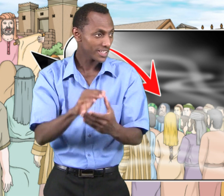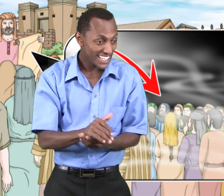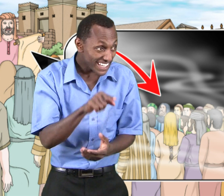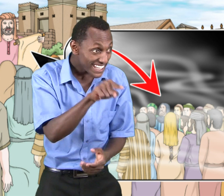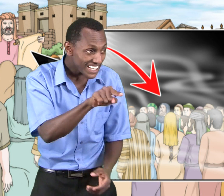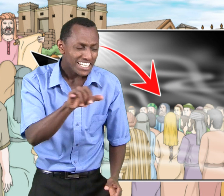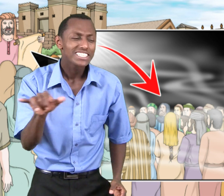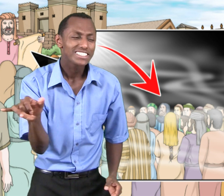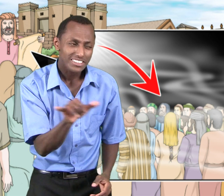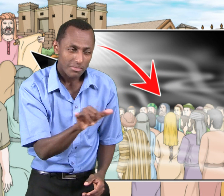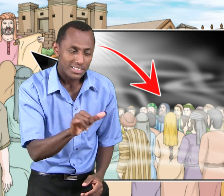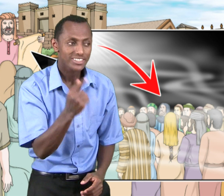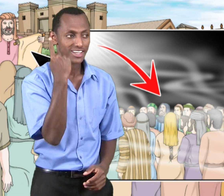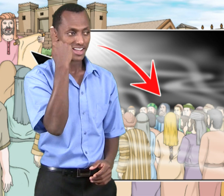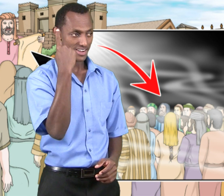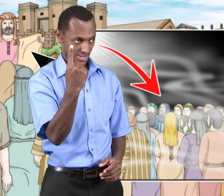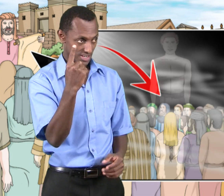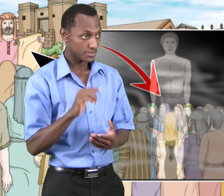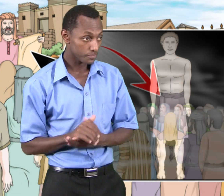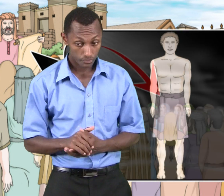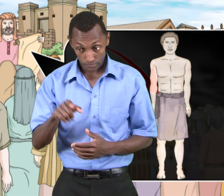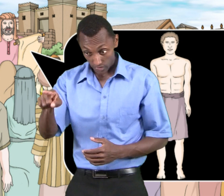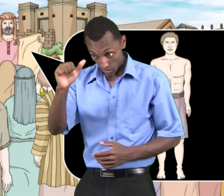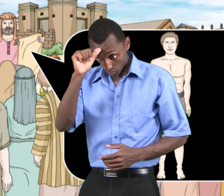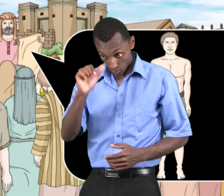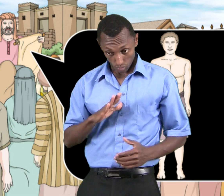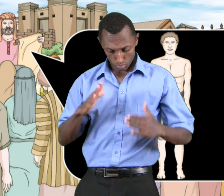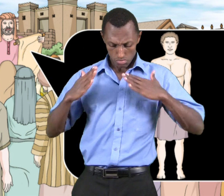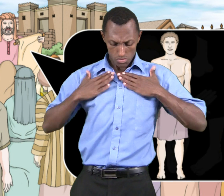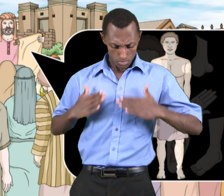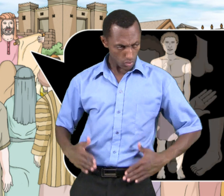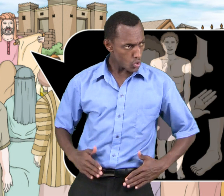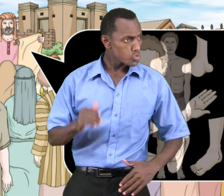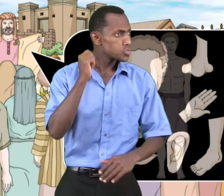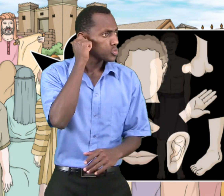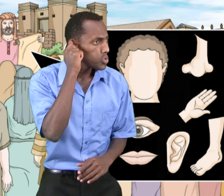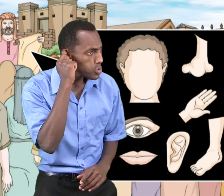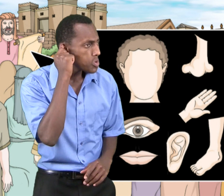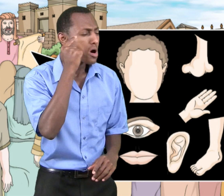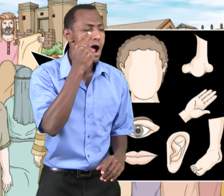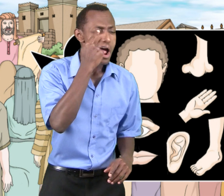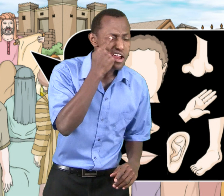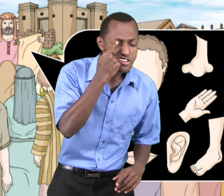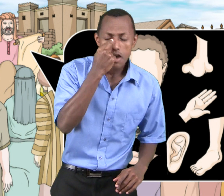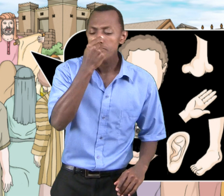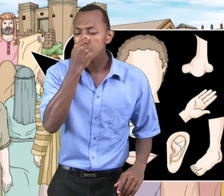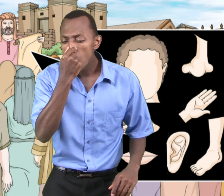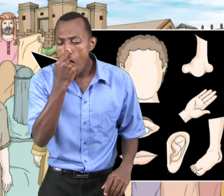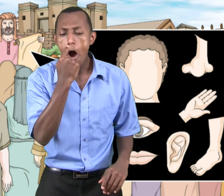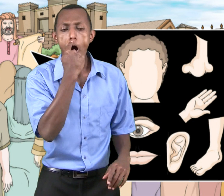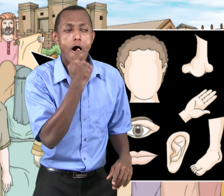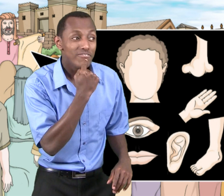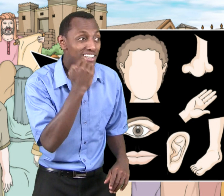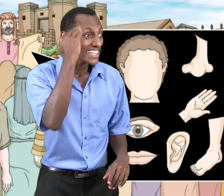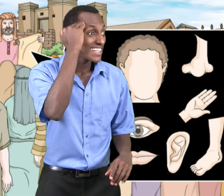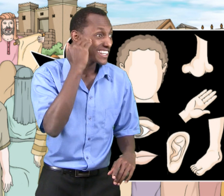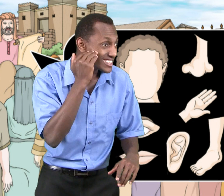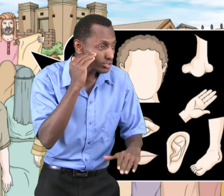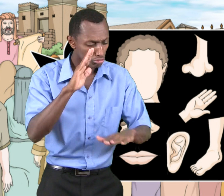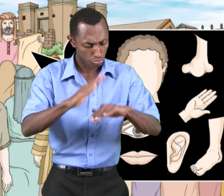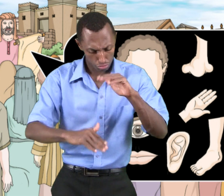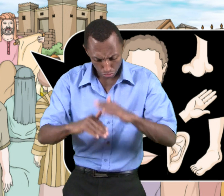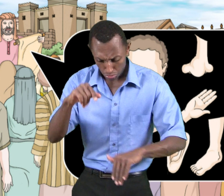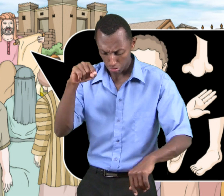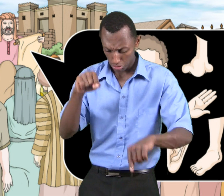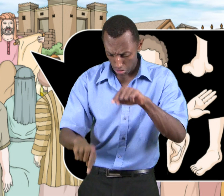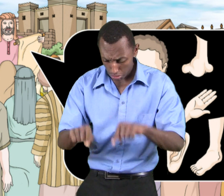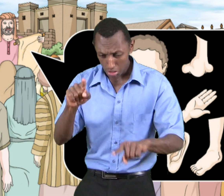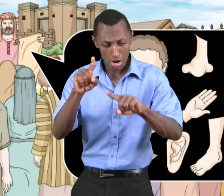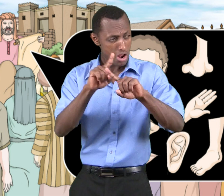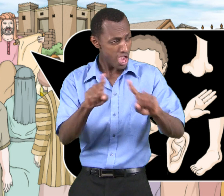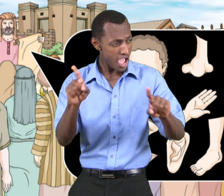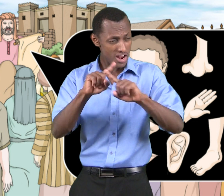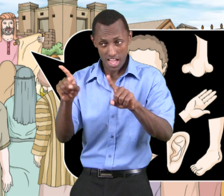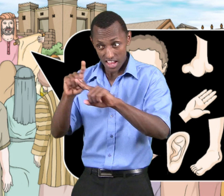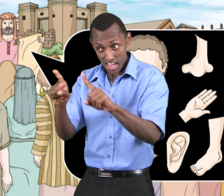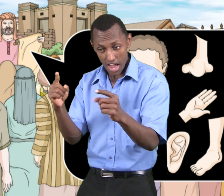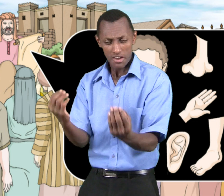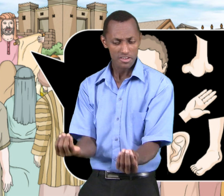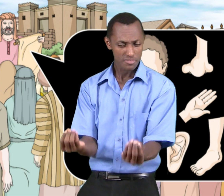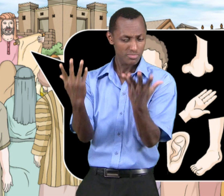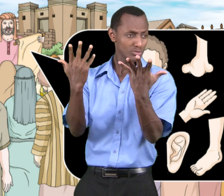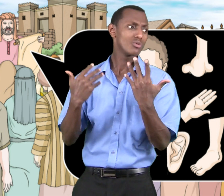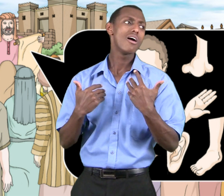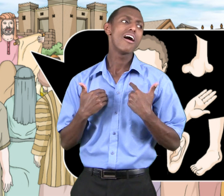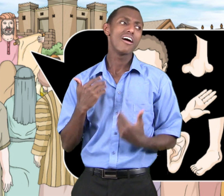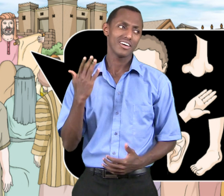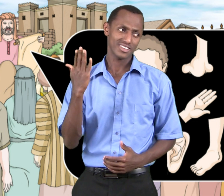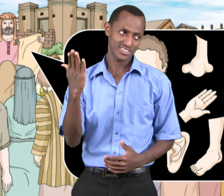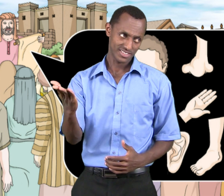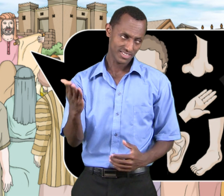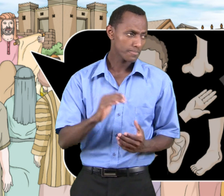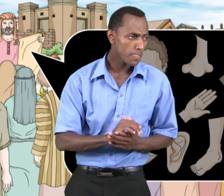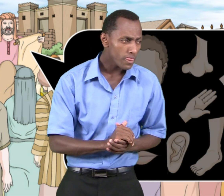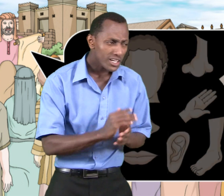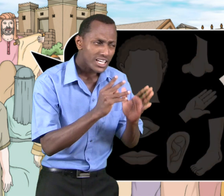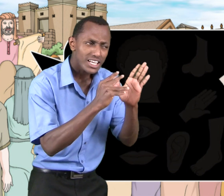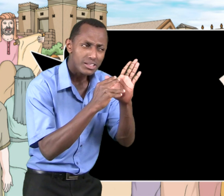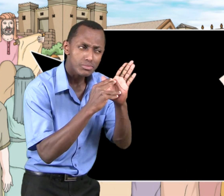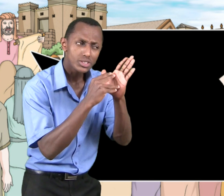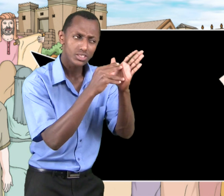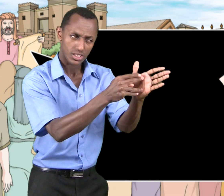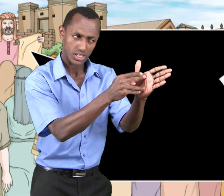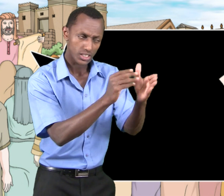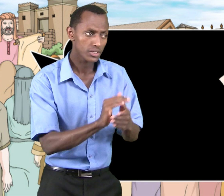For the body does not consist of one part, but of many.